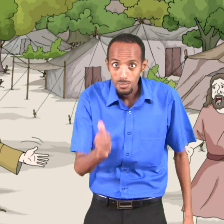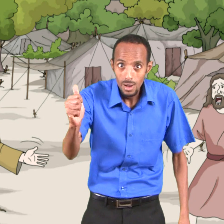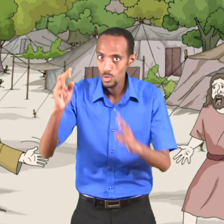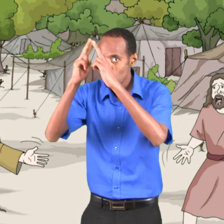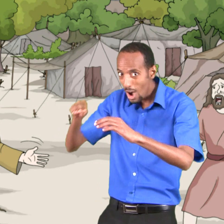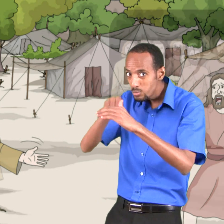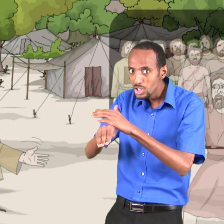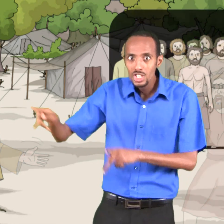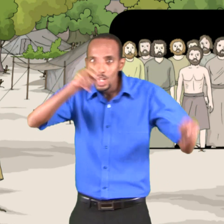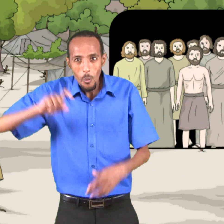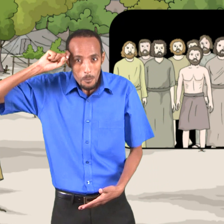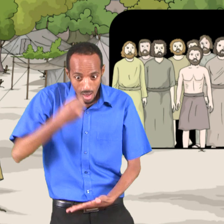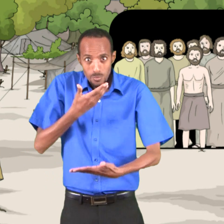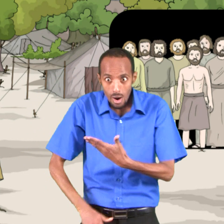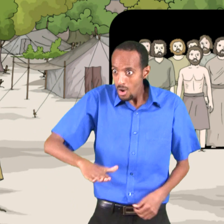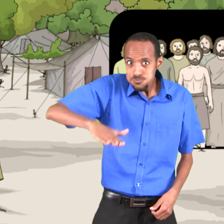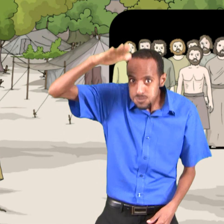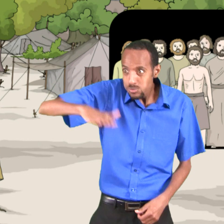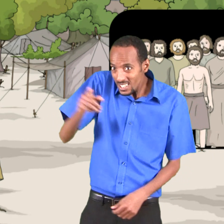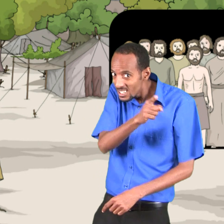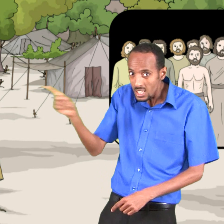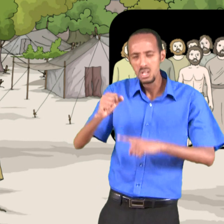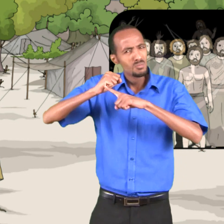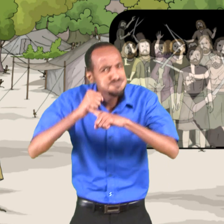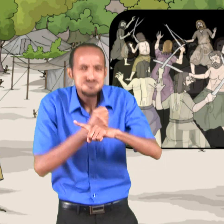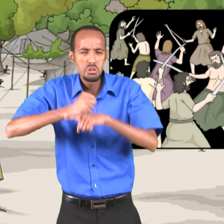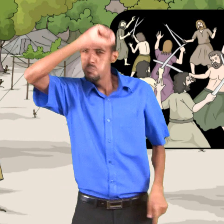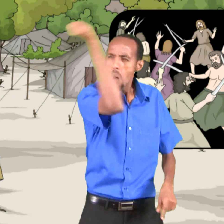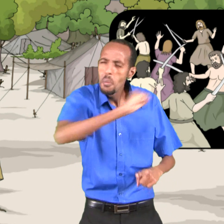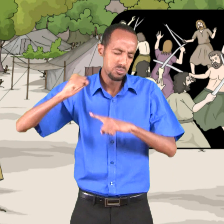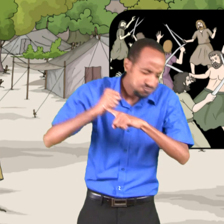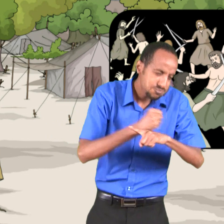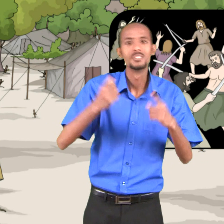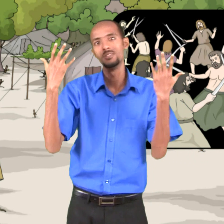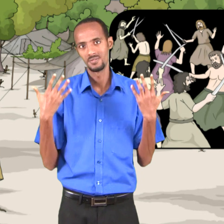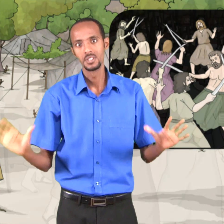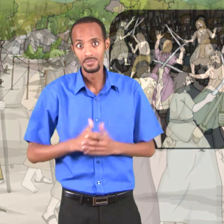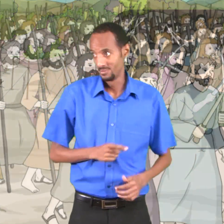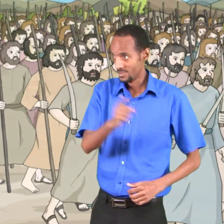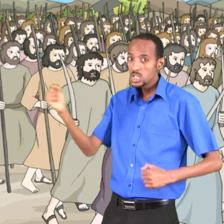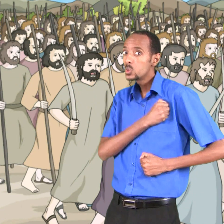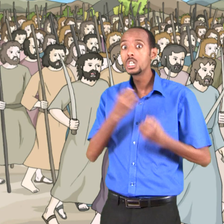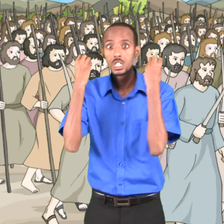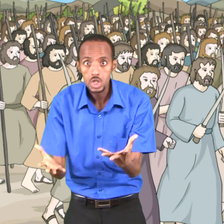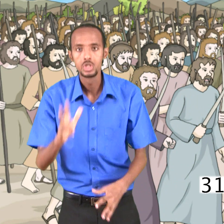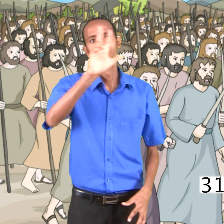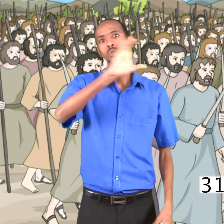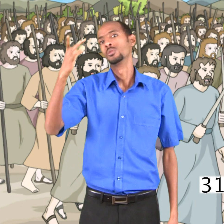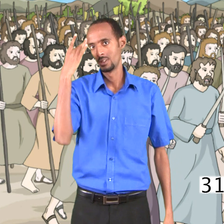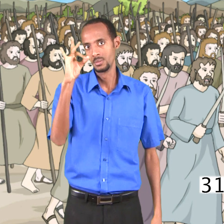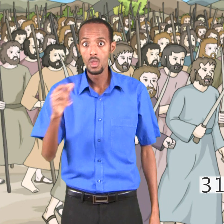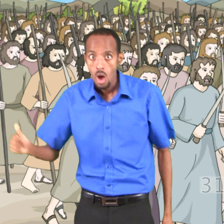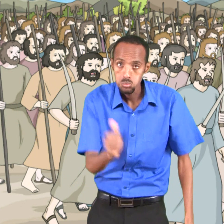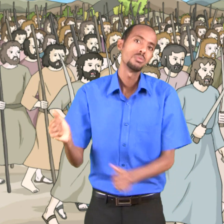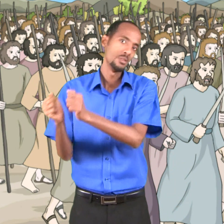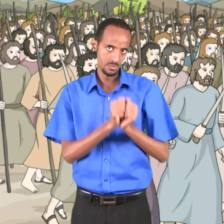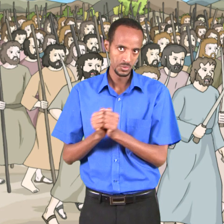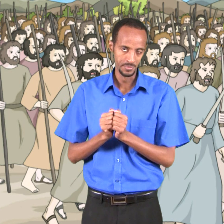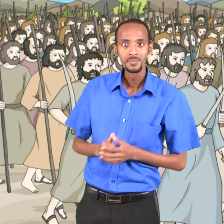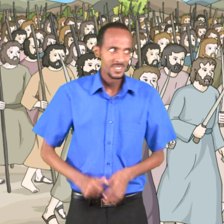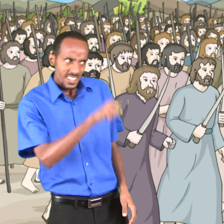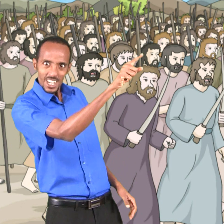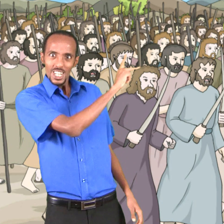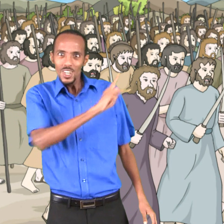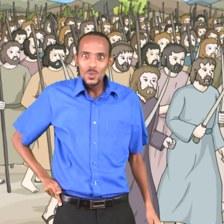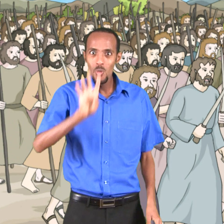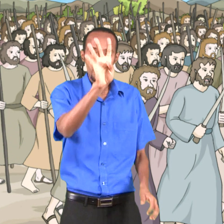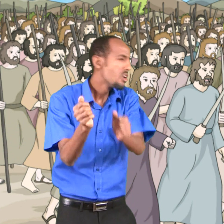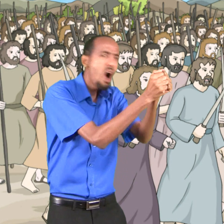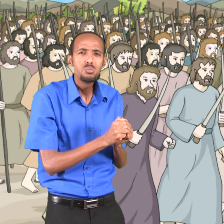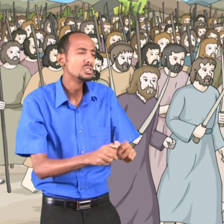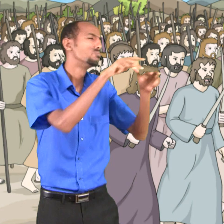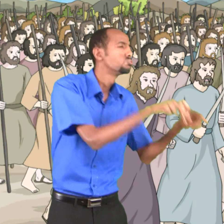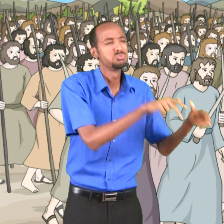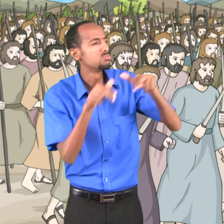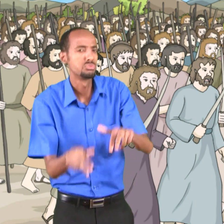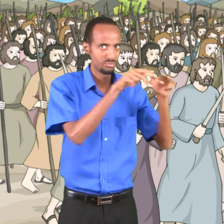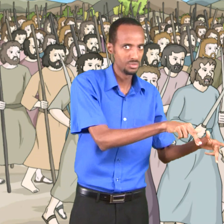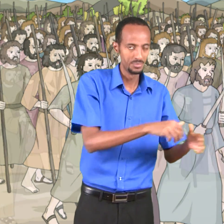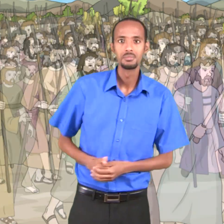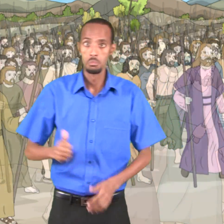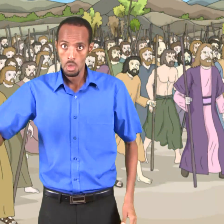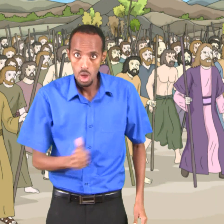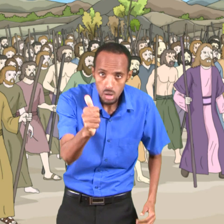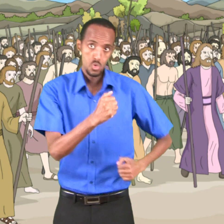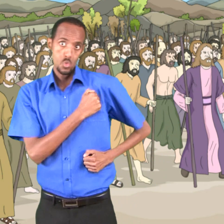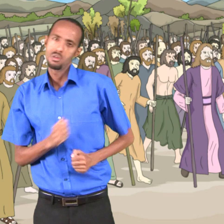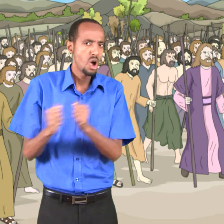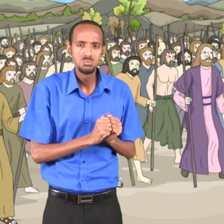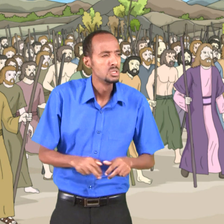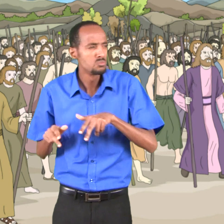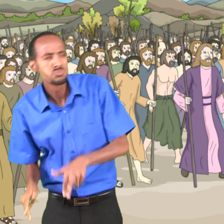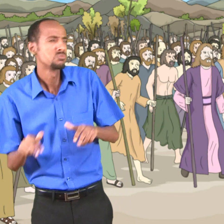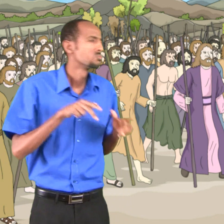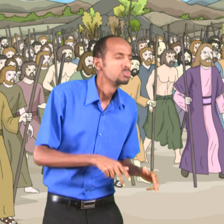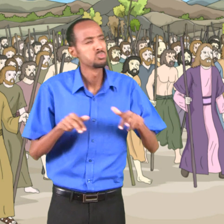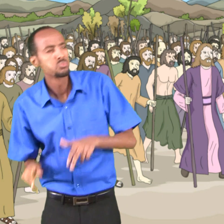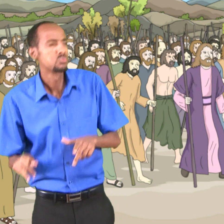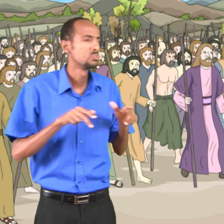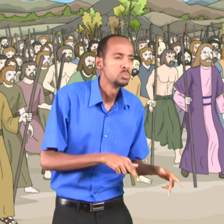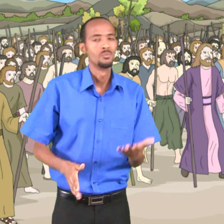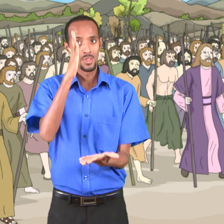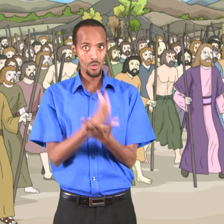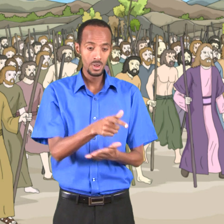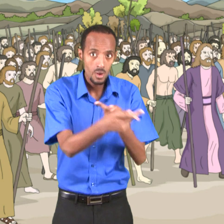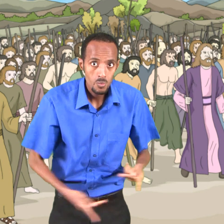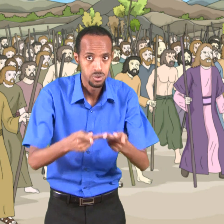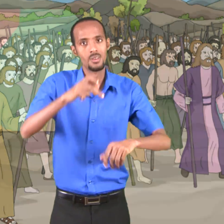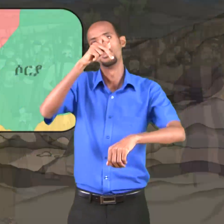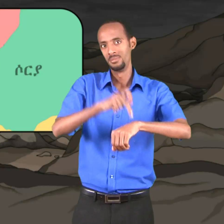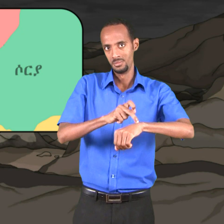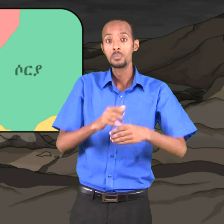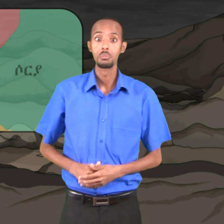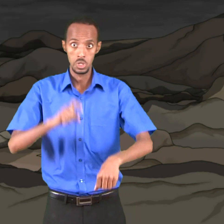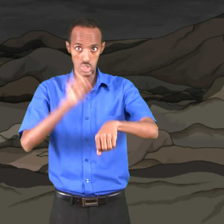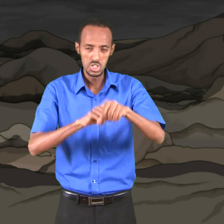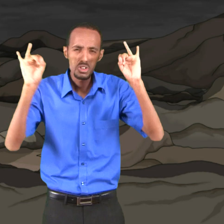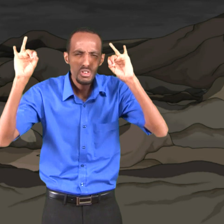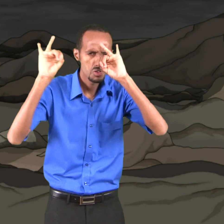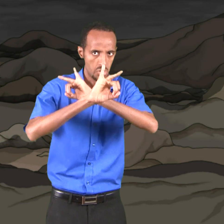And when Abram heard that his relative had been captured, he mobilized the 318 trained men born in his household, and they set out in pursuit as far as Dan.